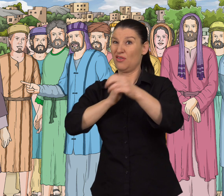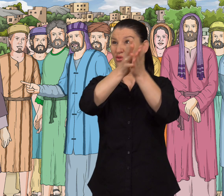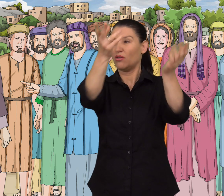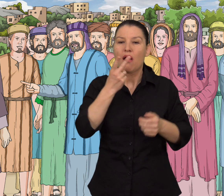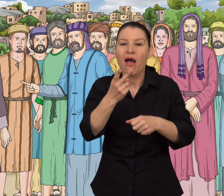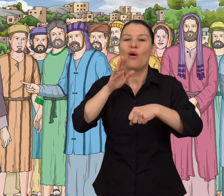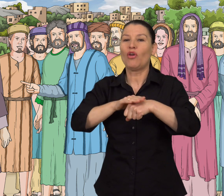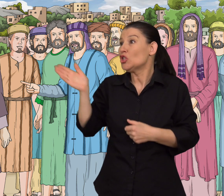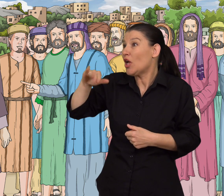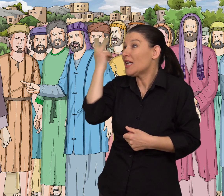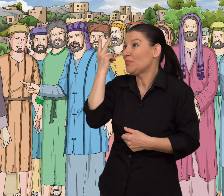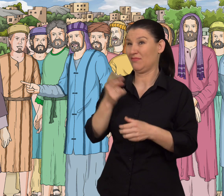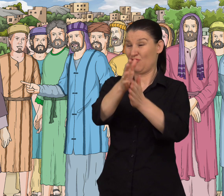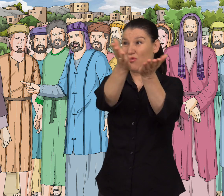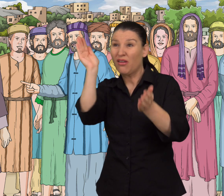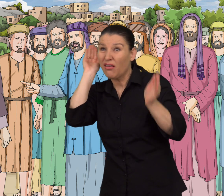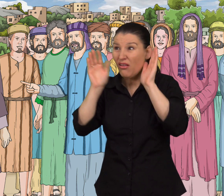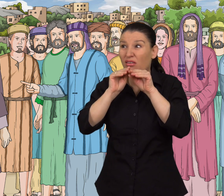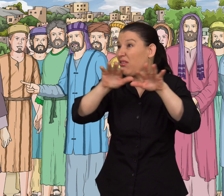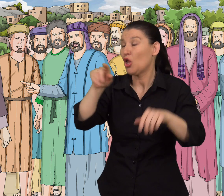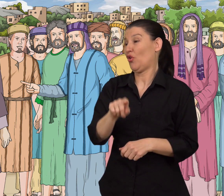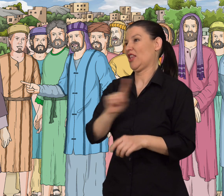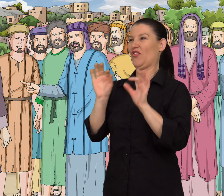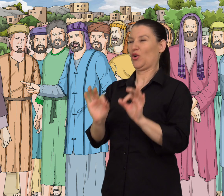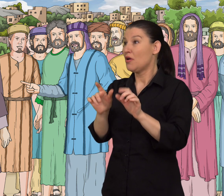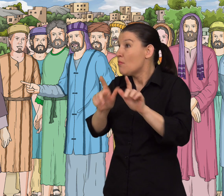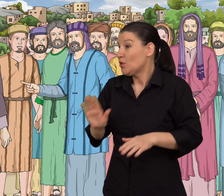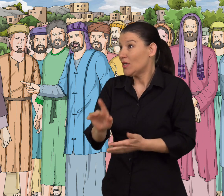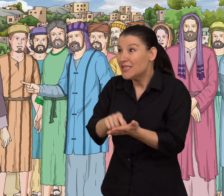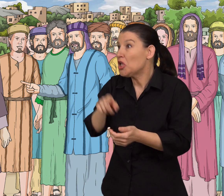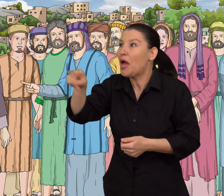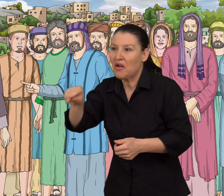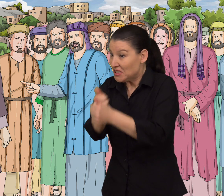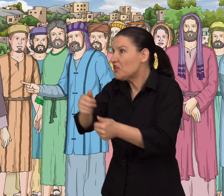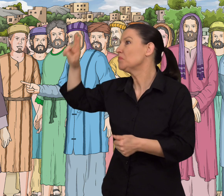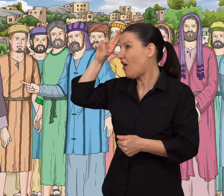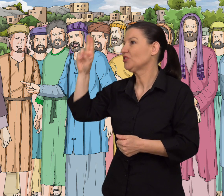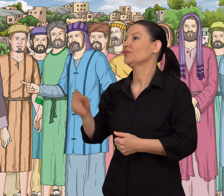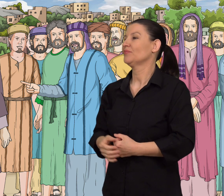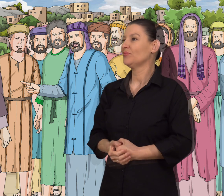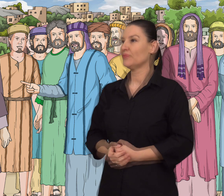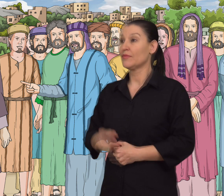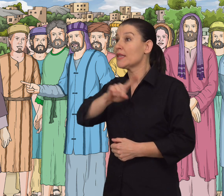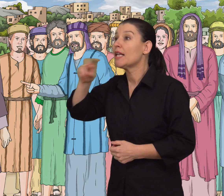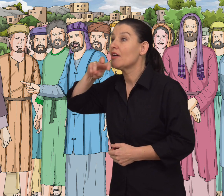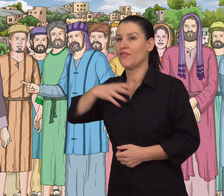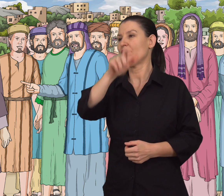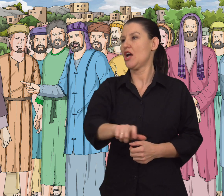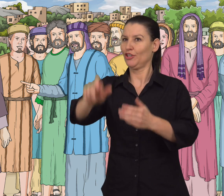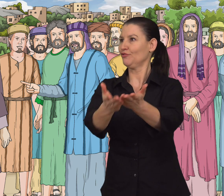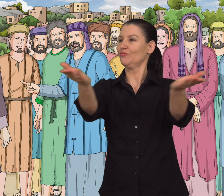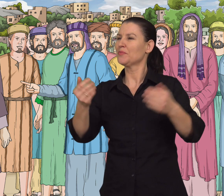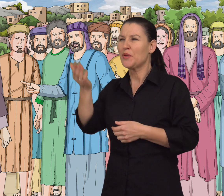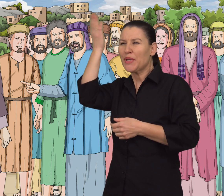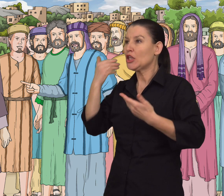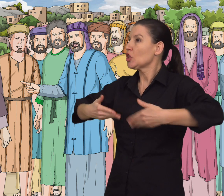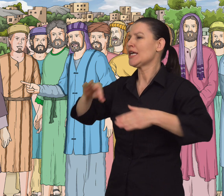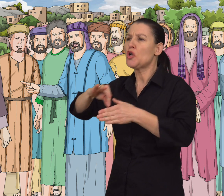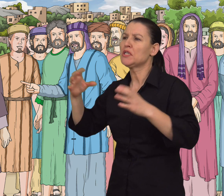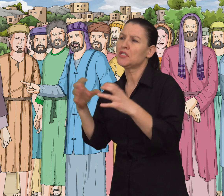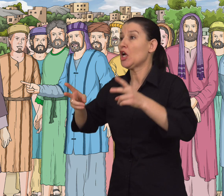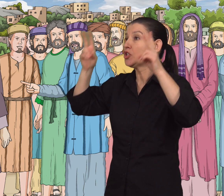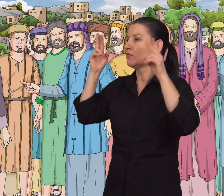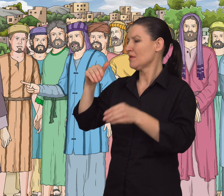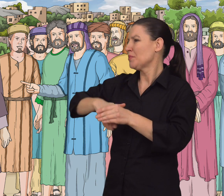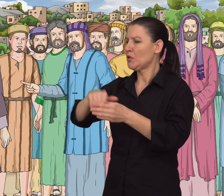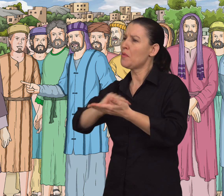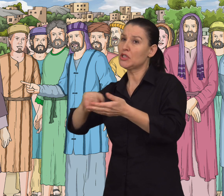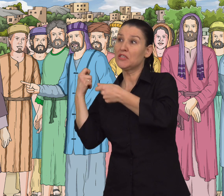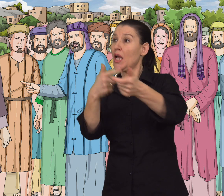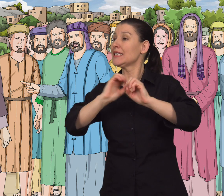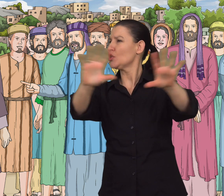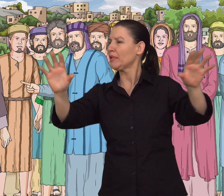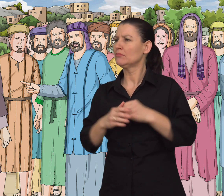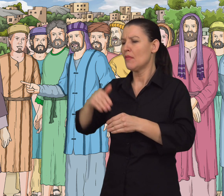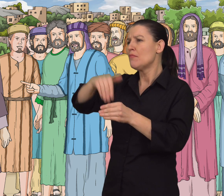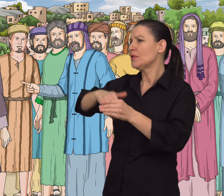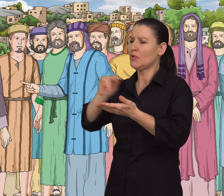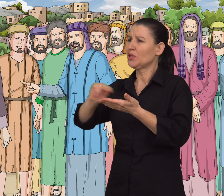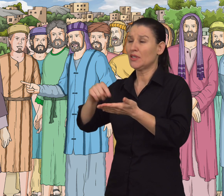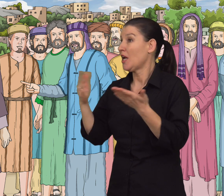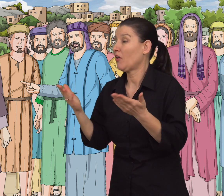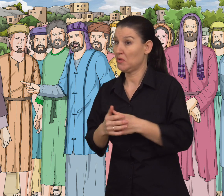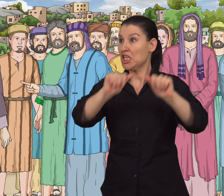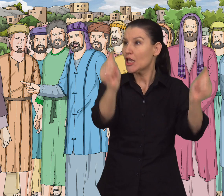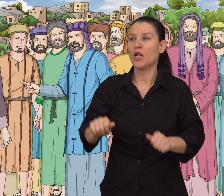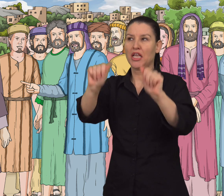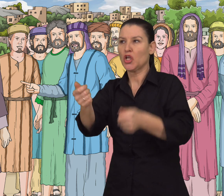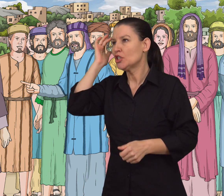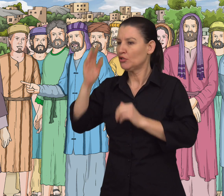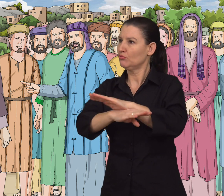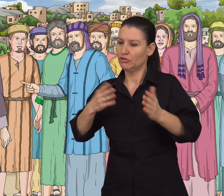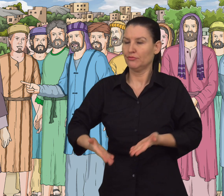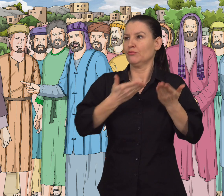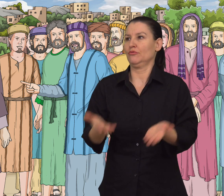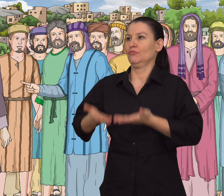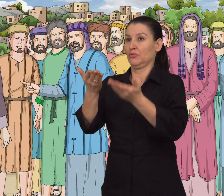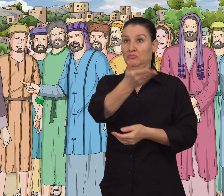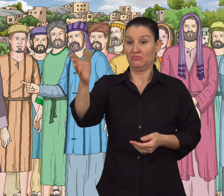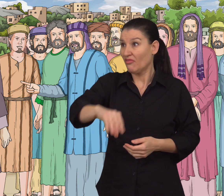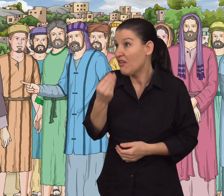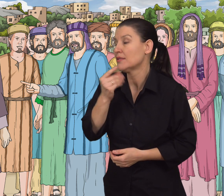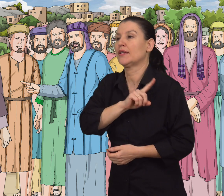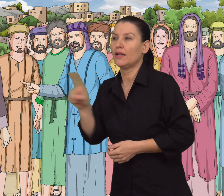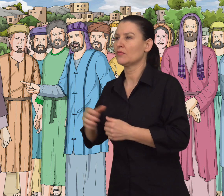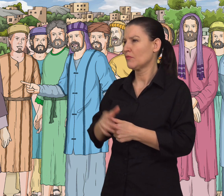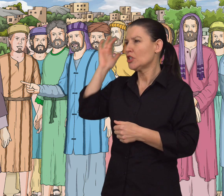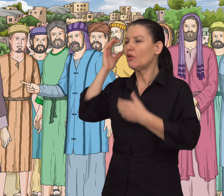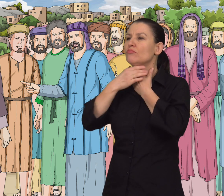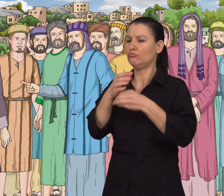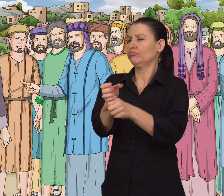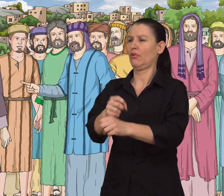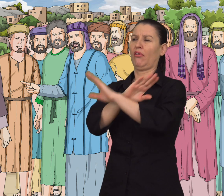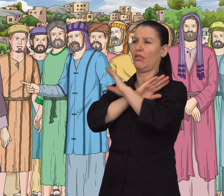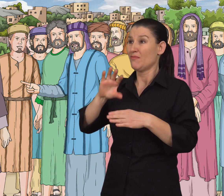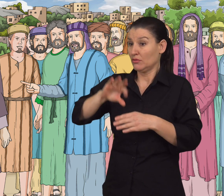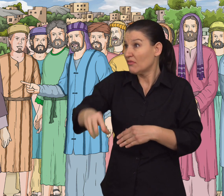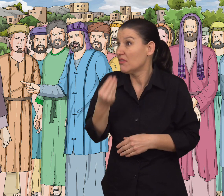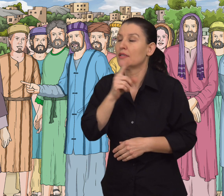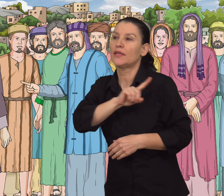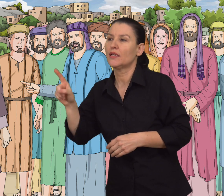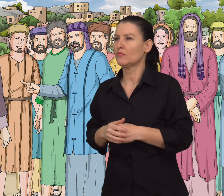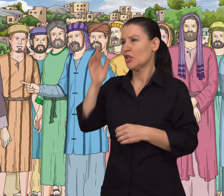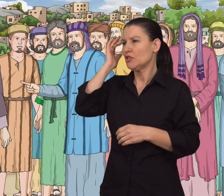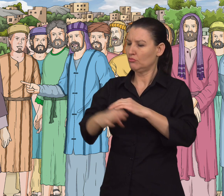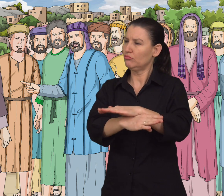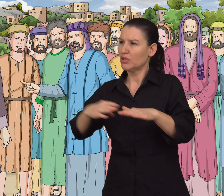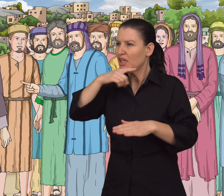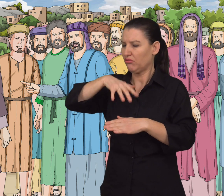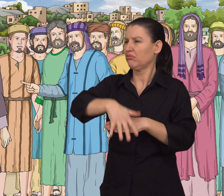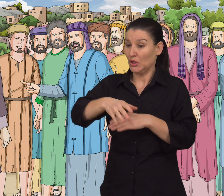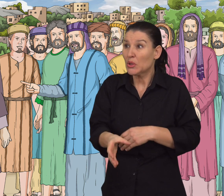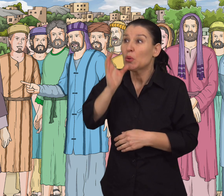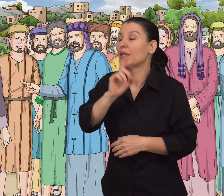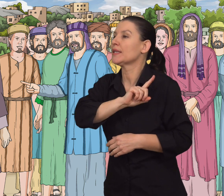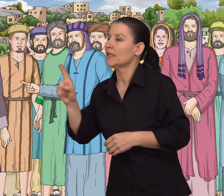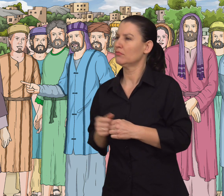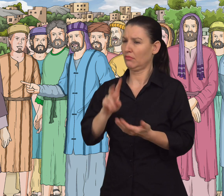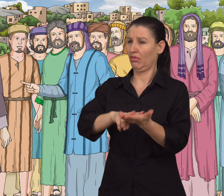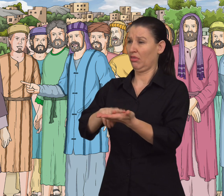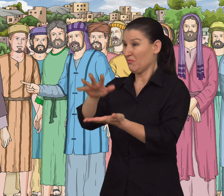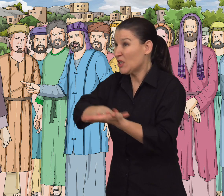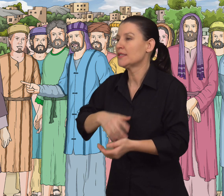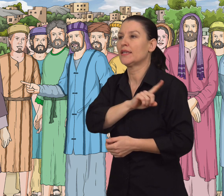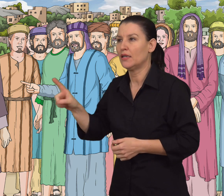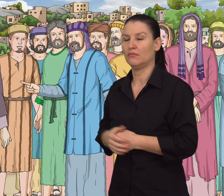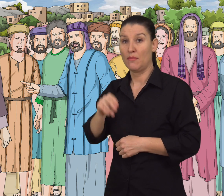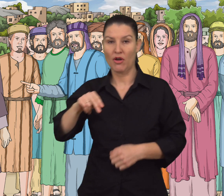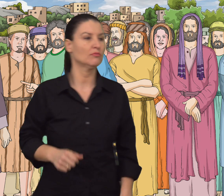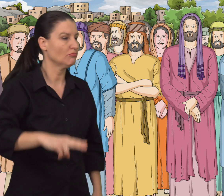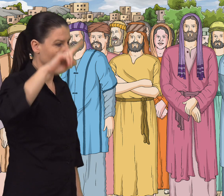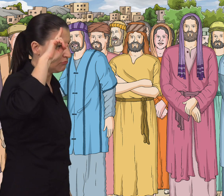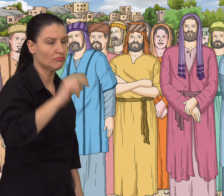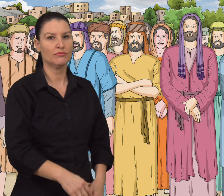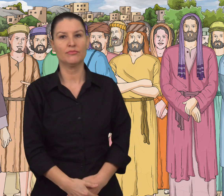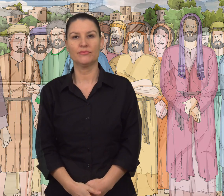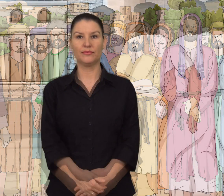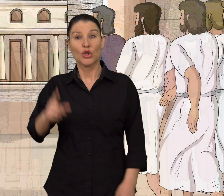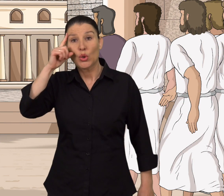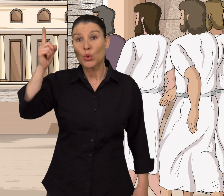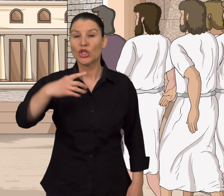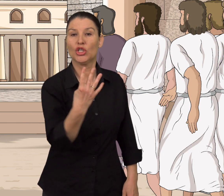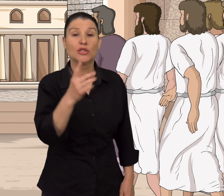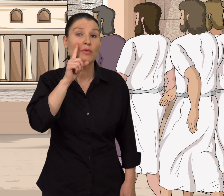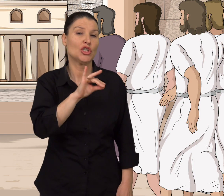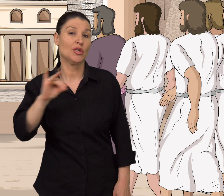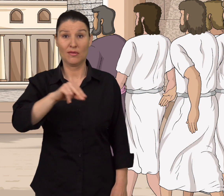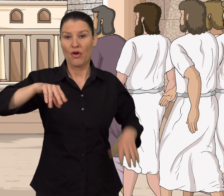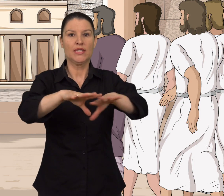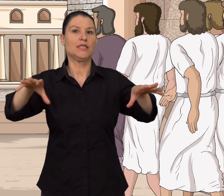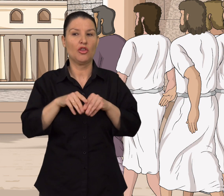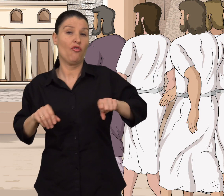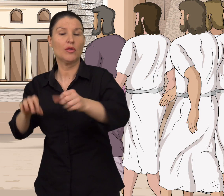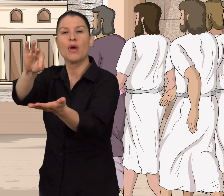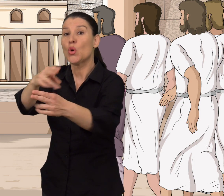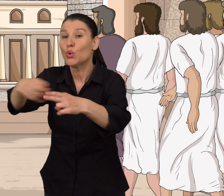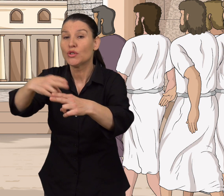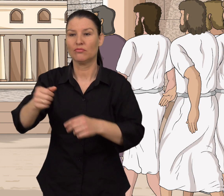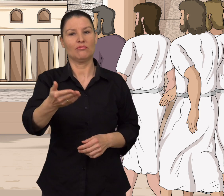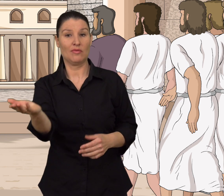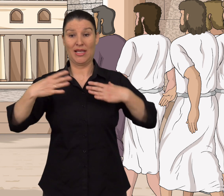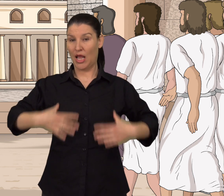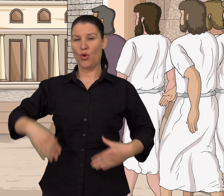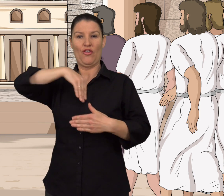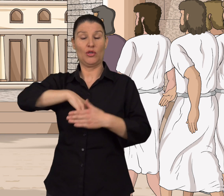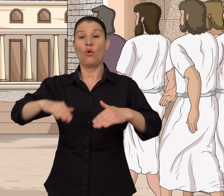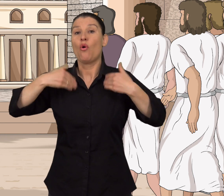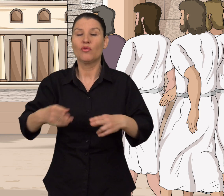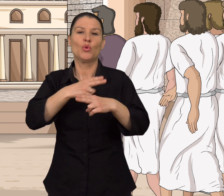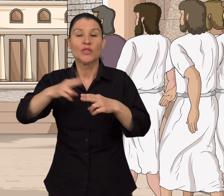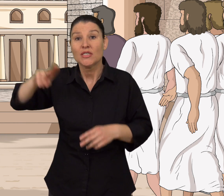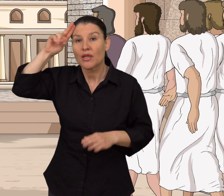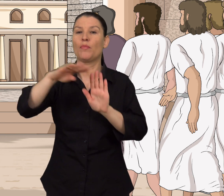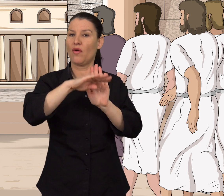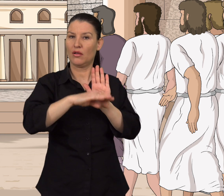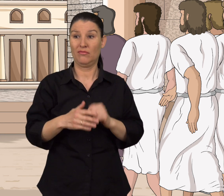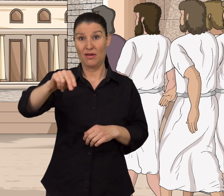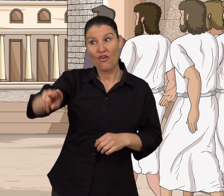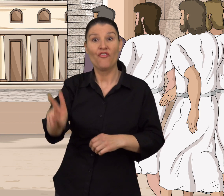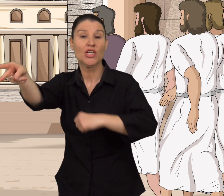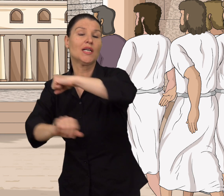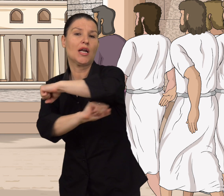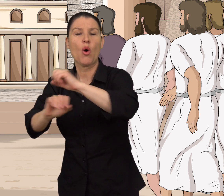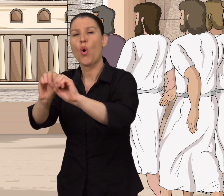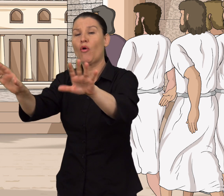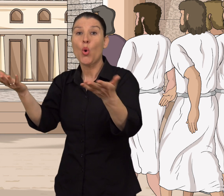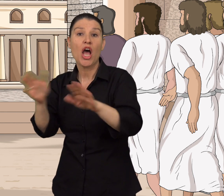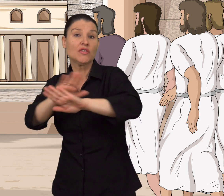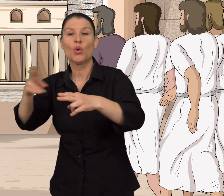Then everyone will know that there is no truth to these rumors about you, but that you also live in obedience to the law. As for the Gentile believers, we have written to them our decision that they must abstain from food sacrificed to idols, from blood, from the meat of strangled animals, and from sexual immorality.”